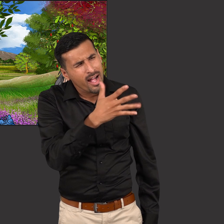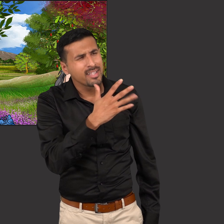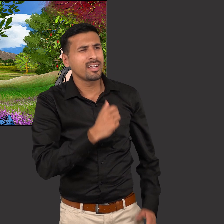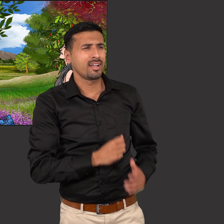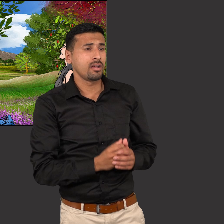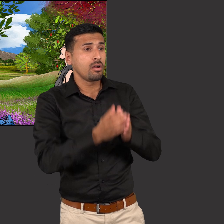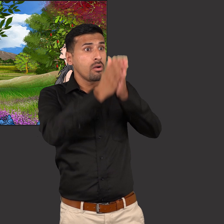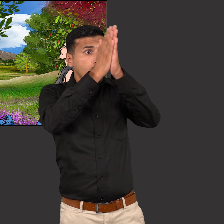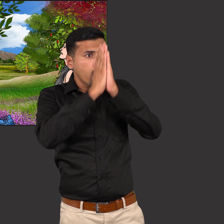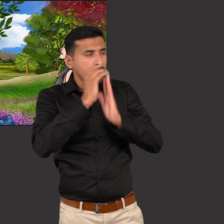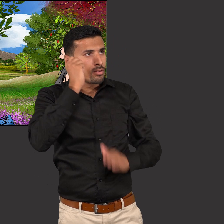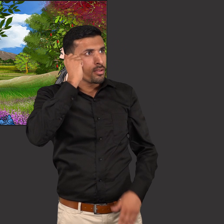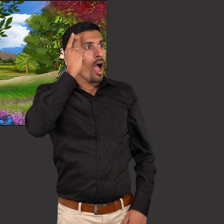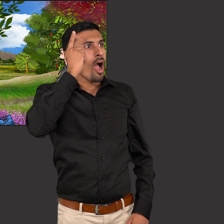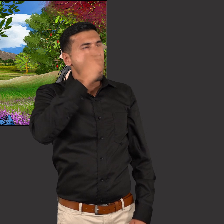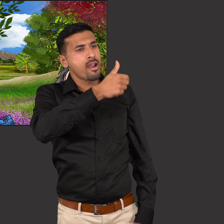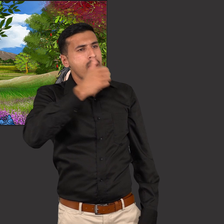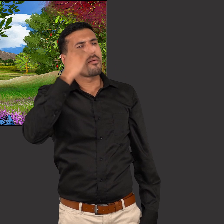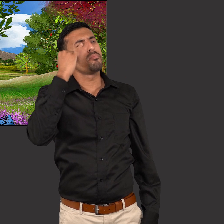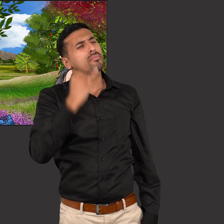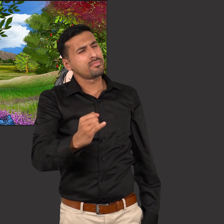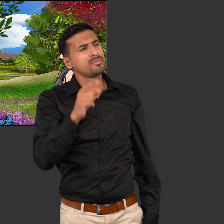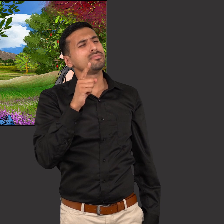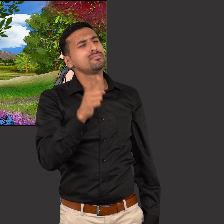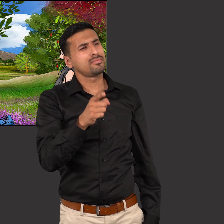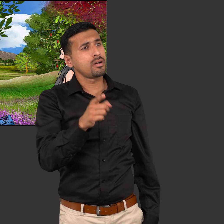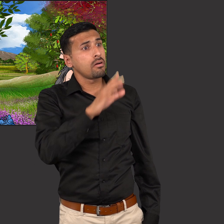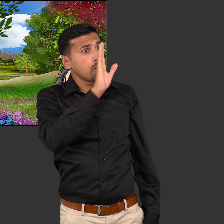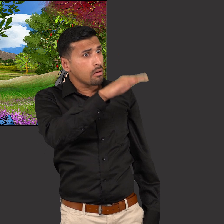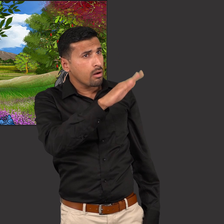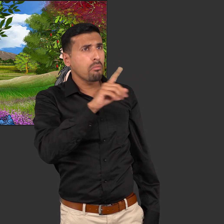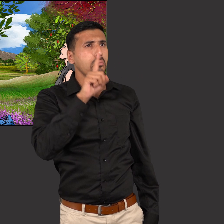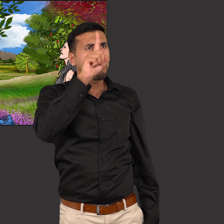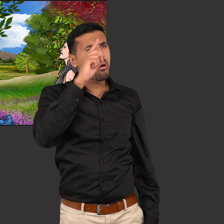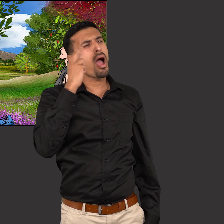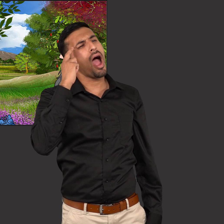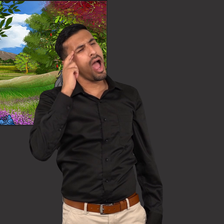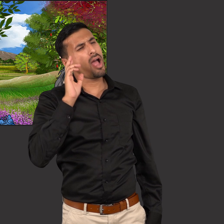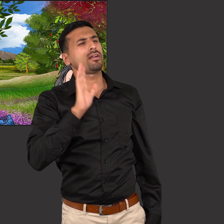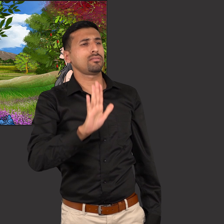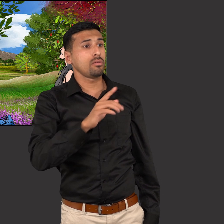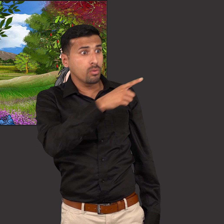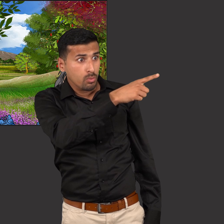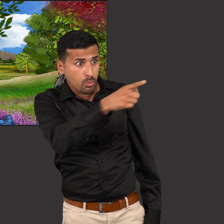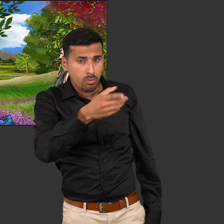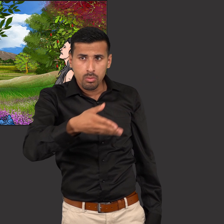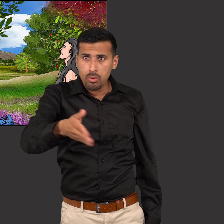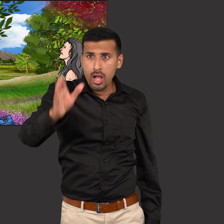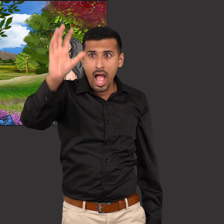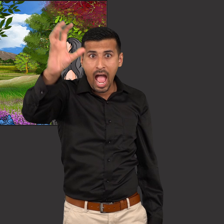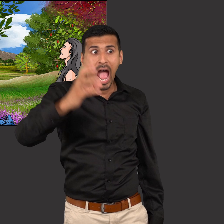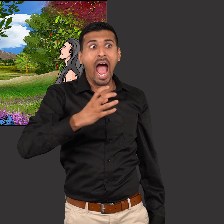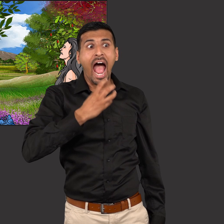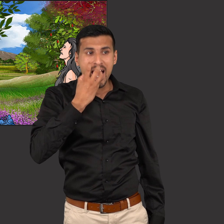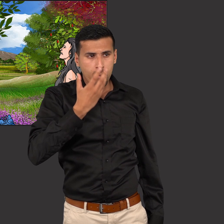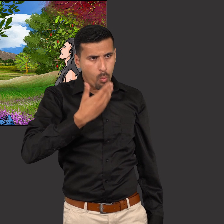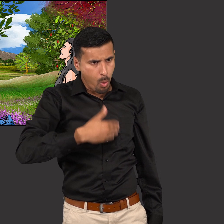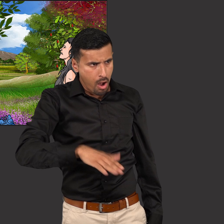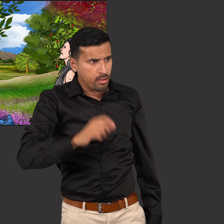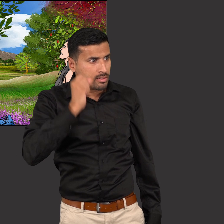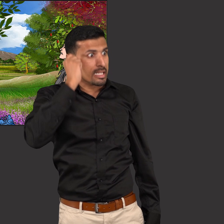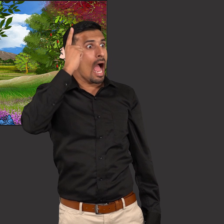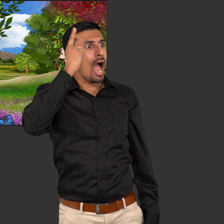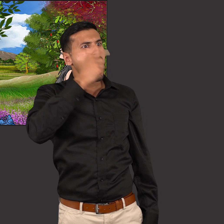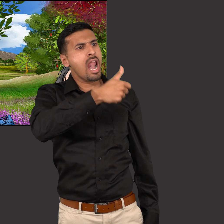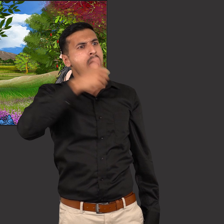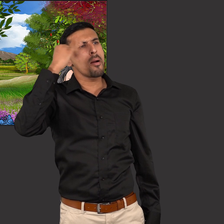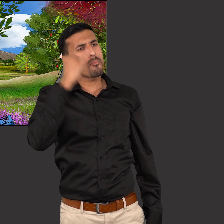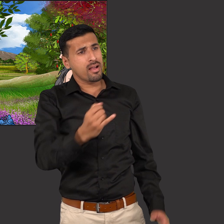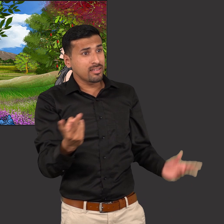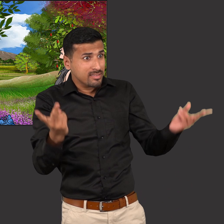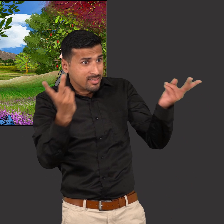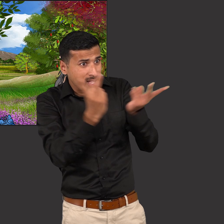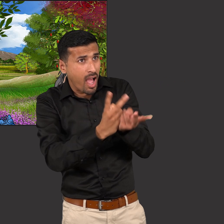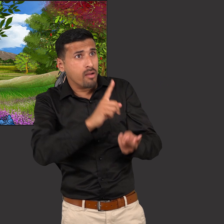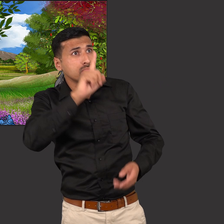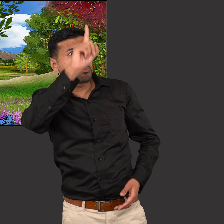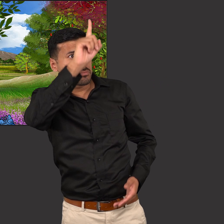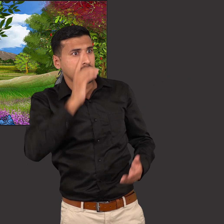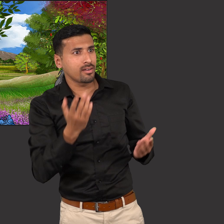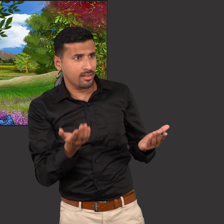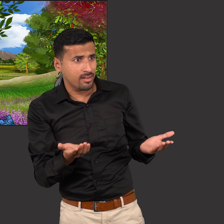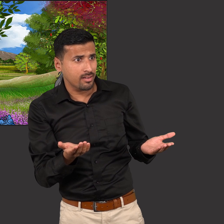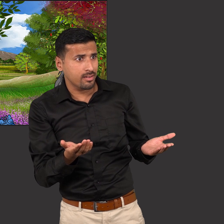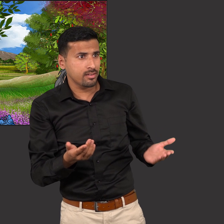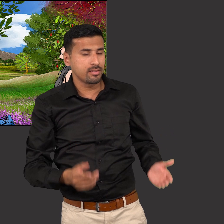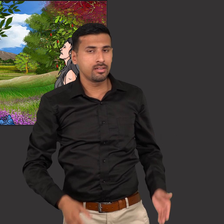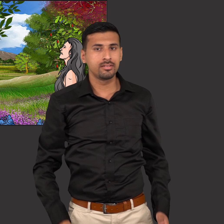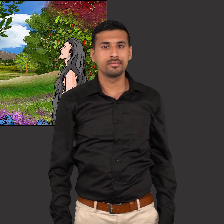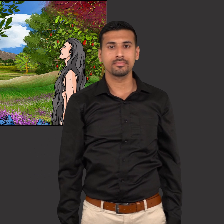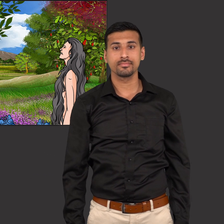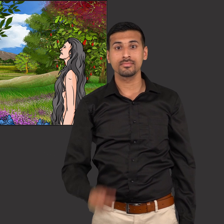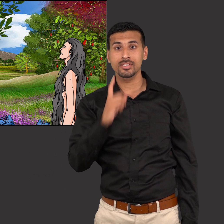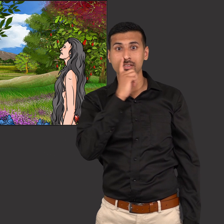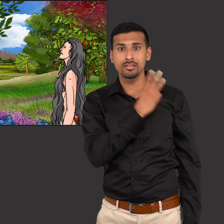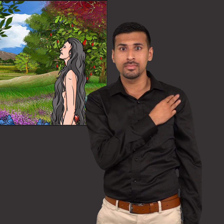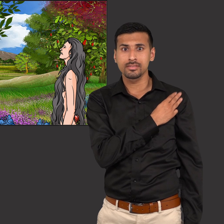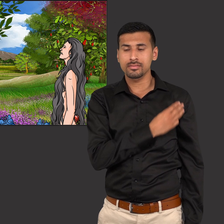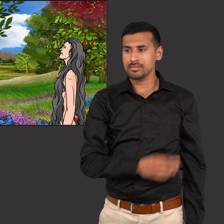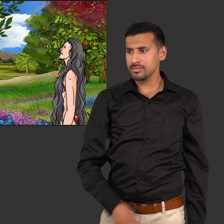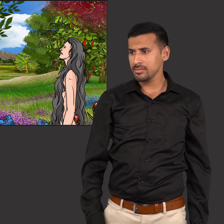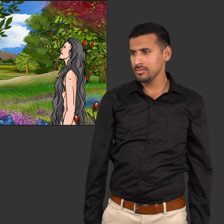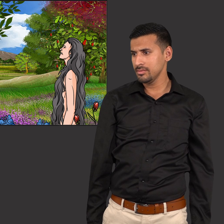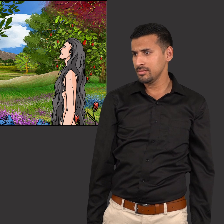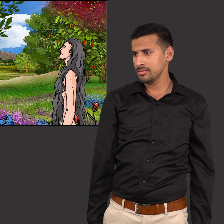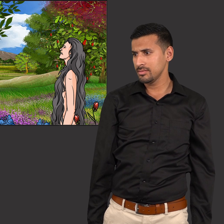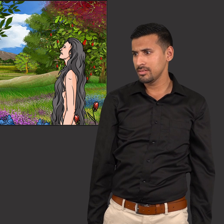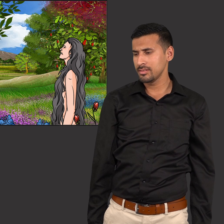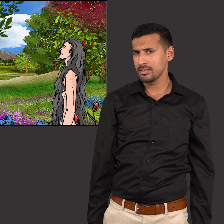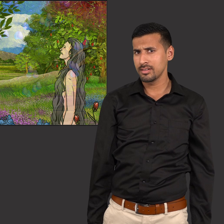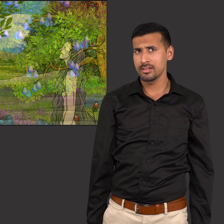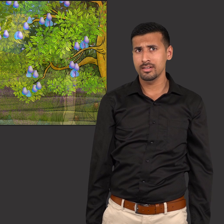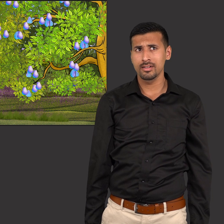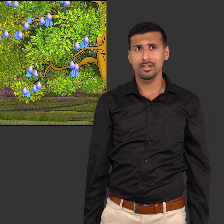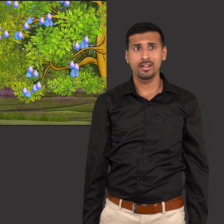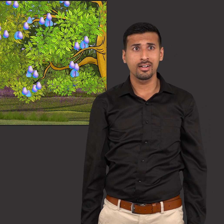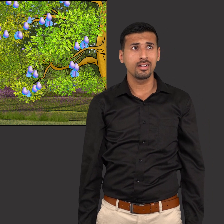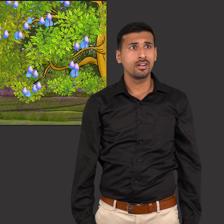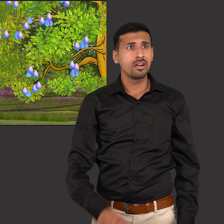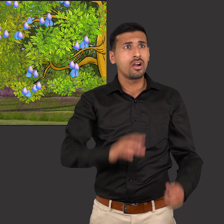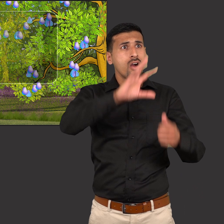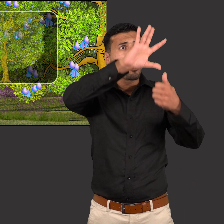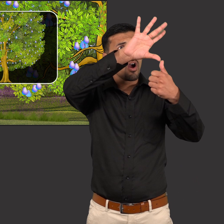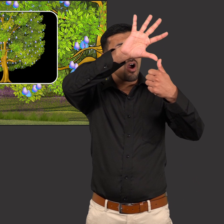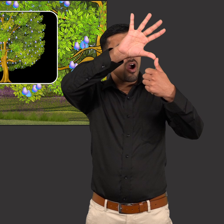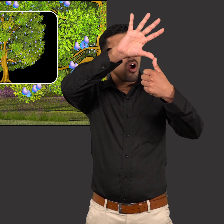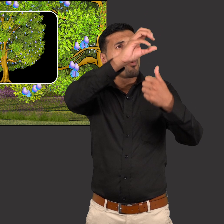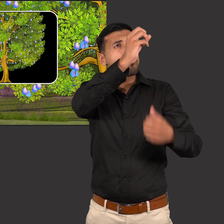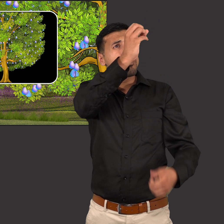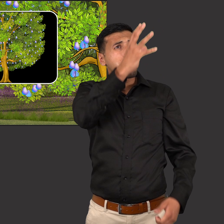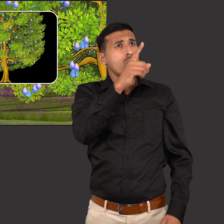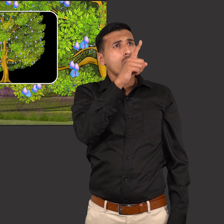“For God knows that in the day you eat of it, your eyes will be opened and you will be like God, knowing good and evil.”